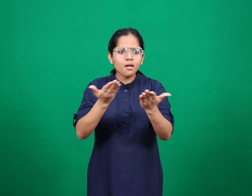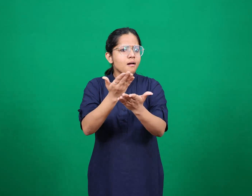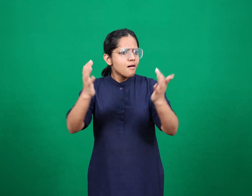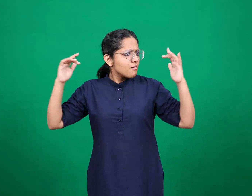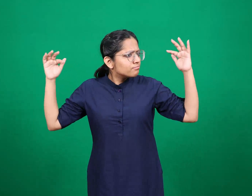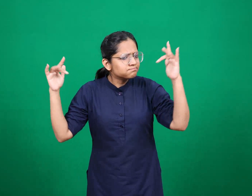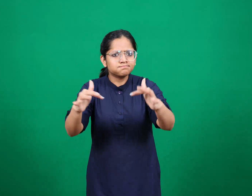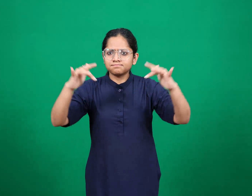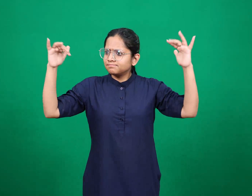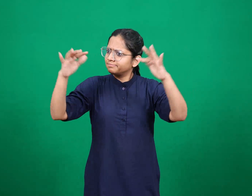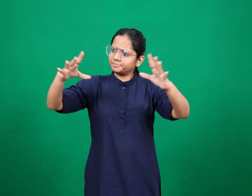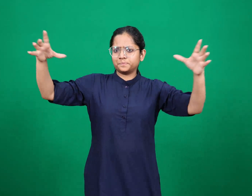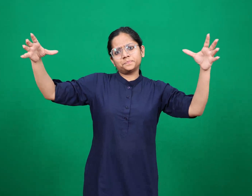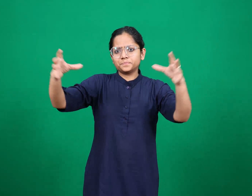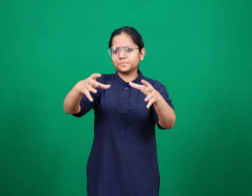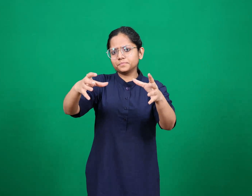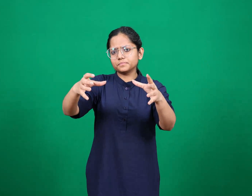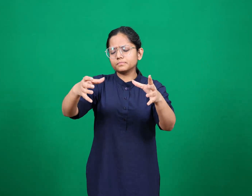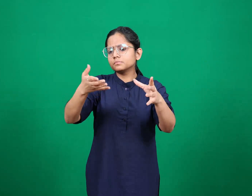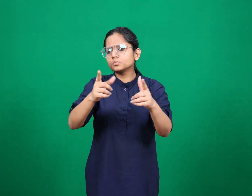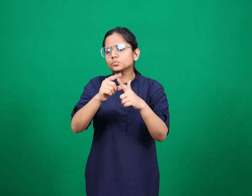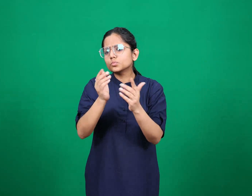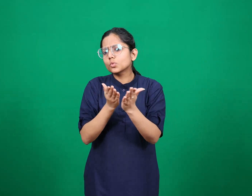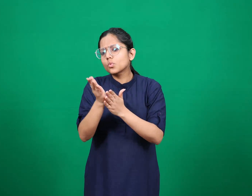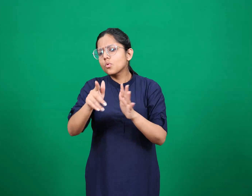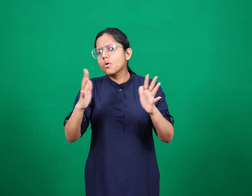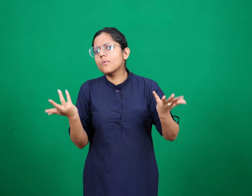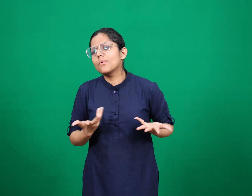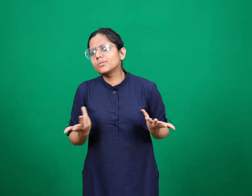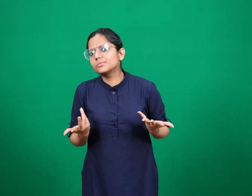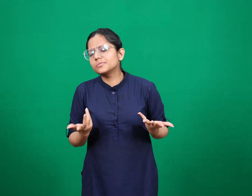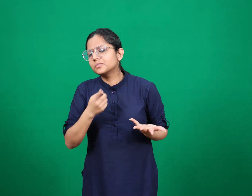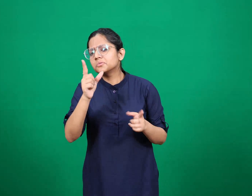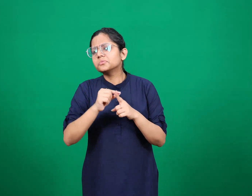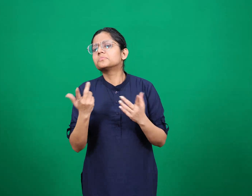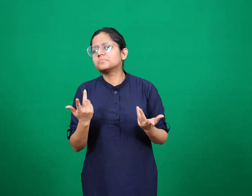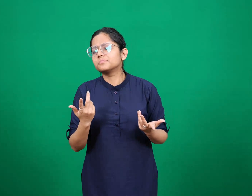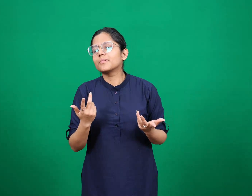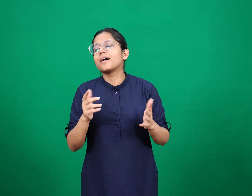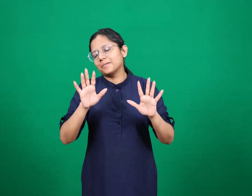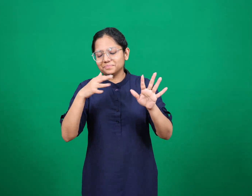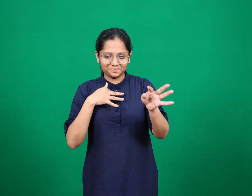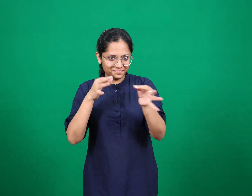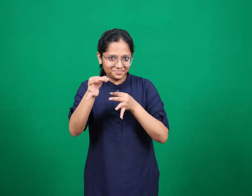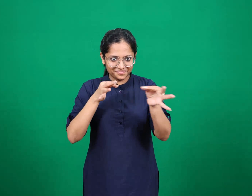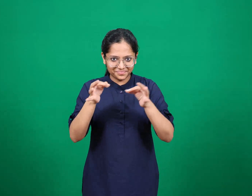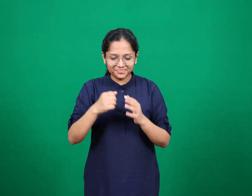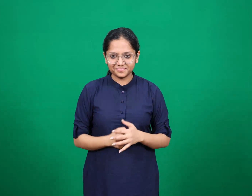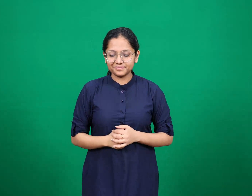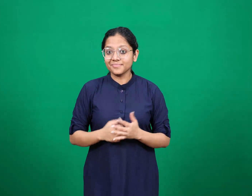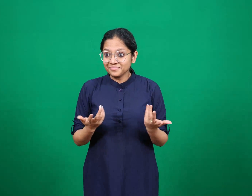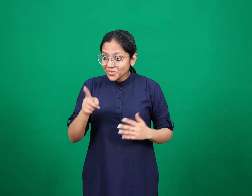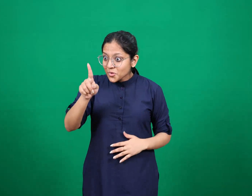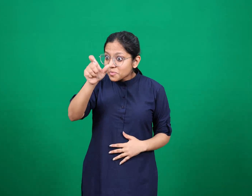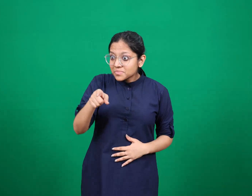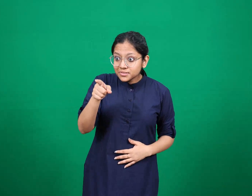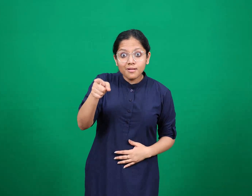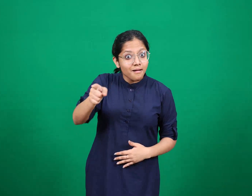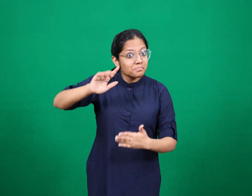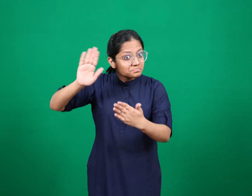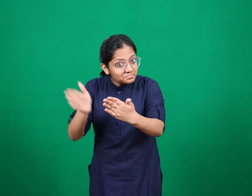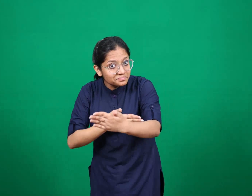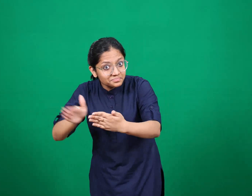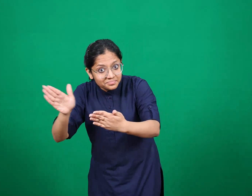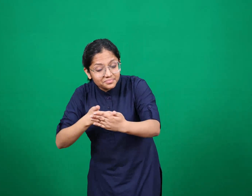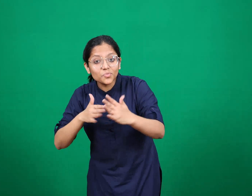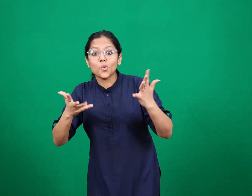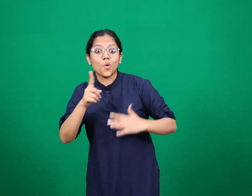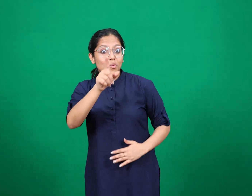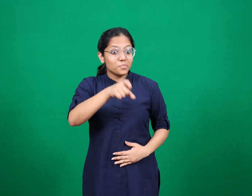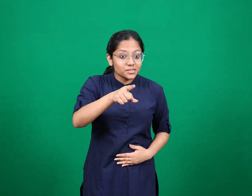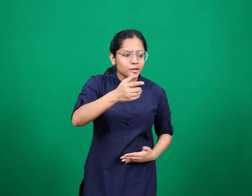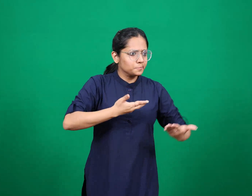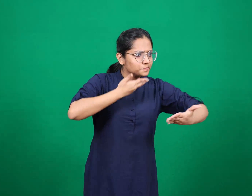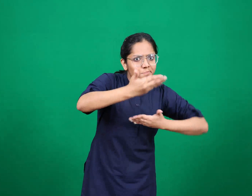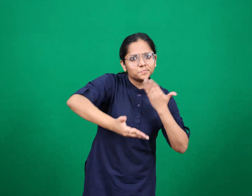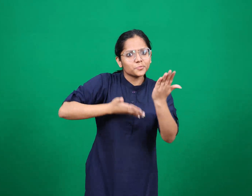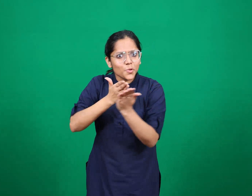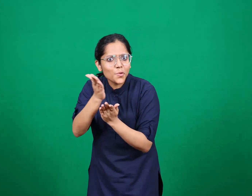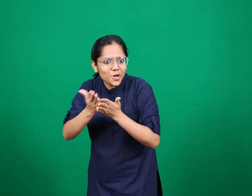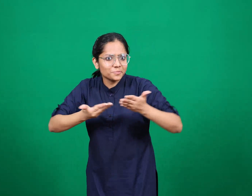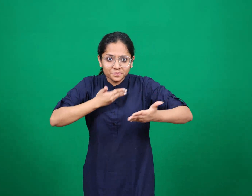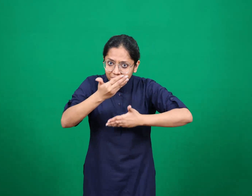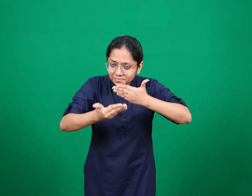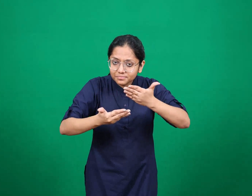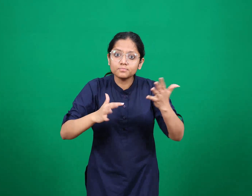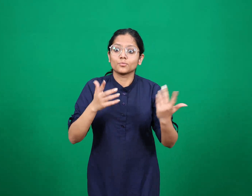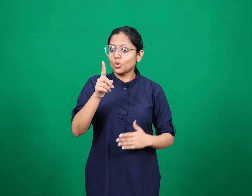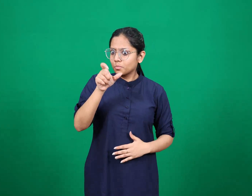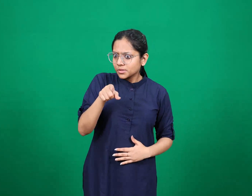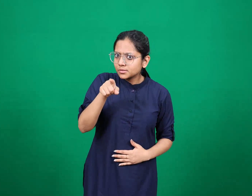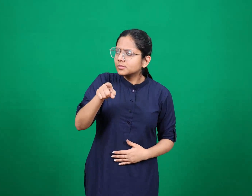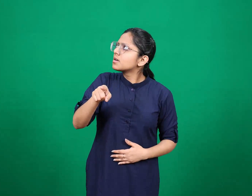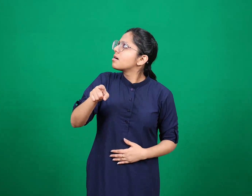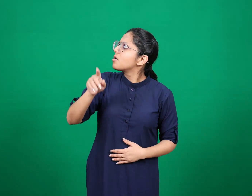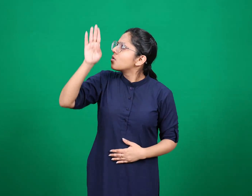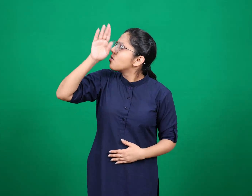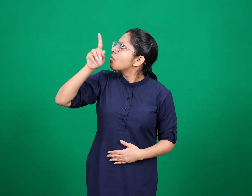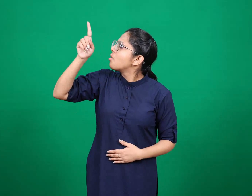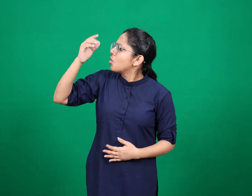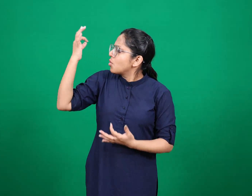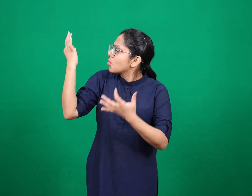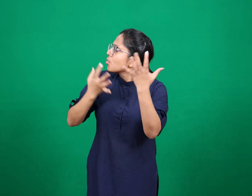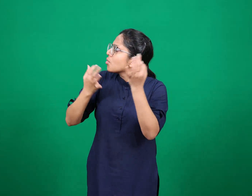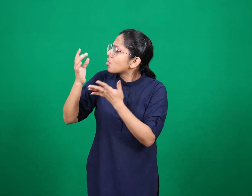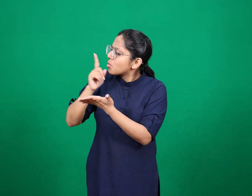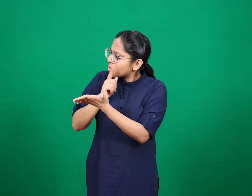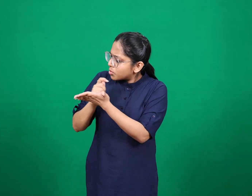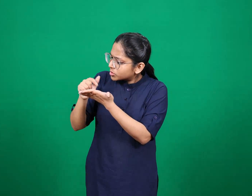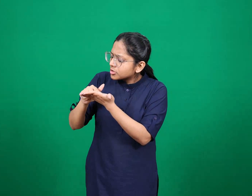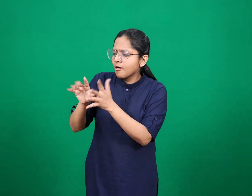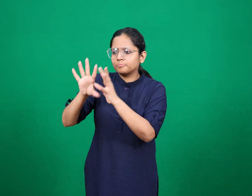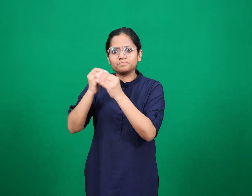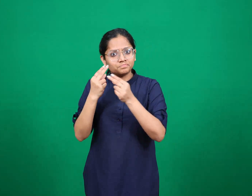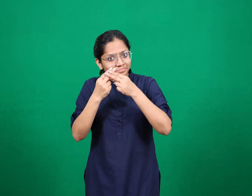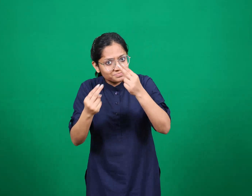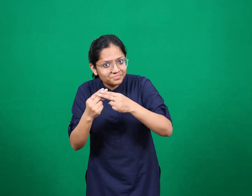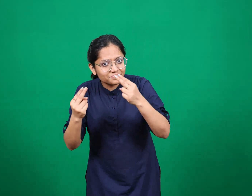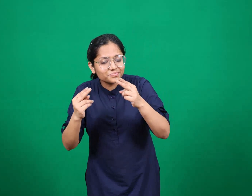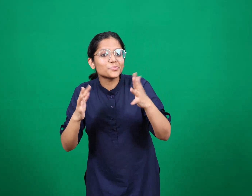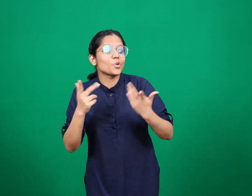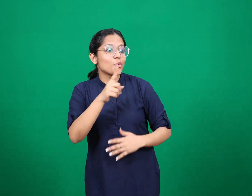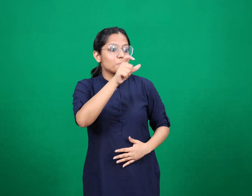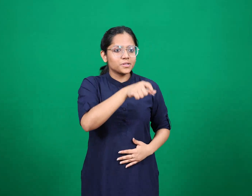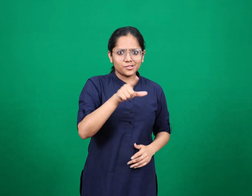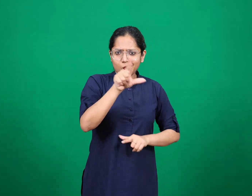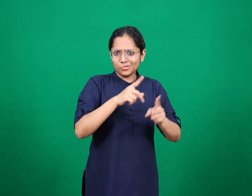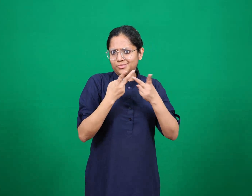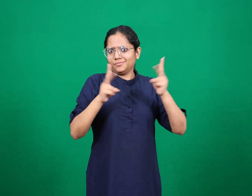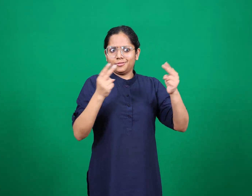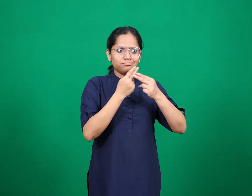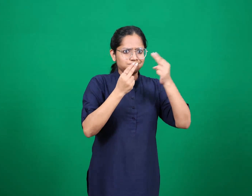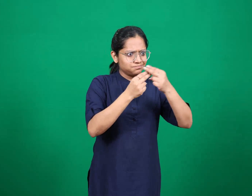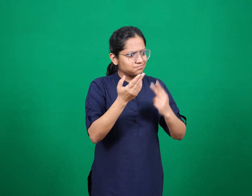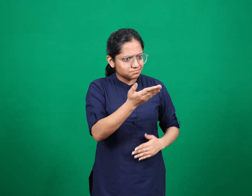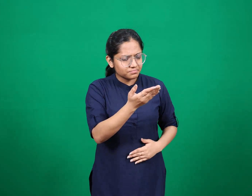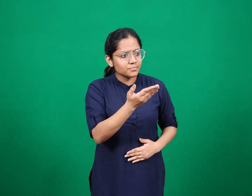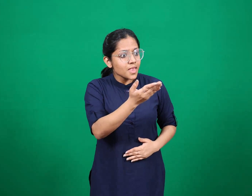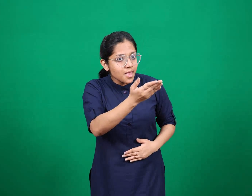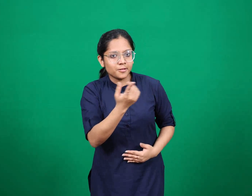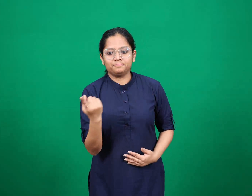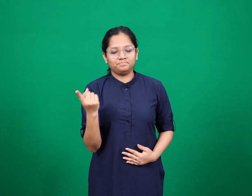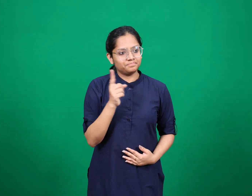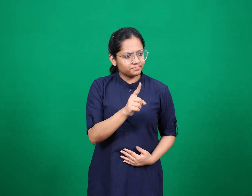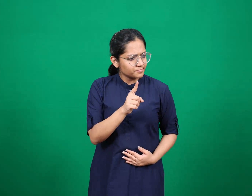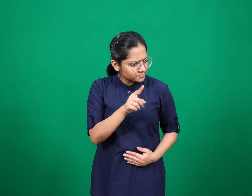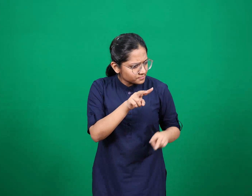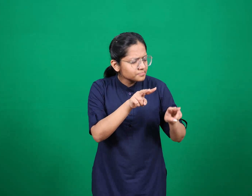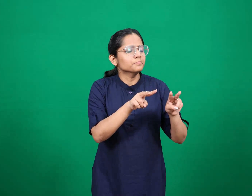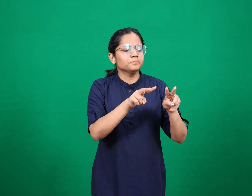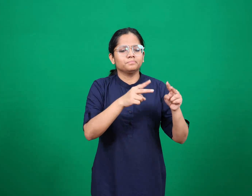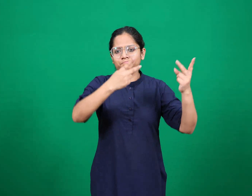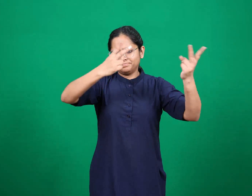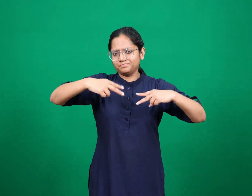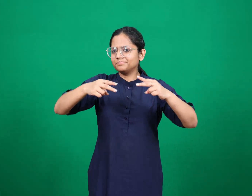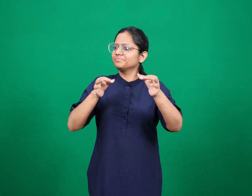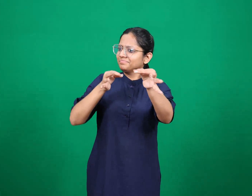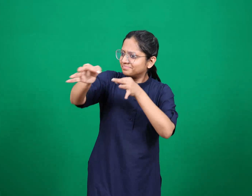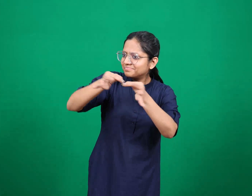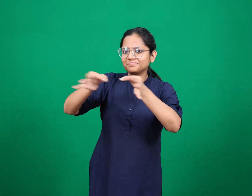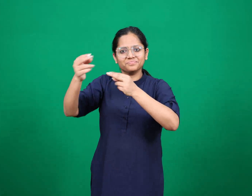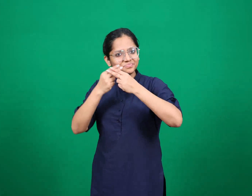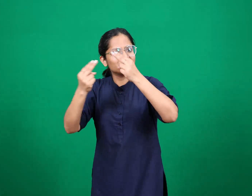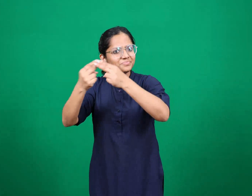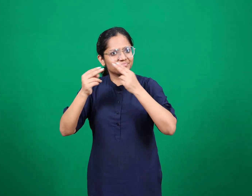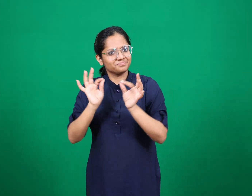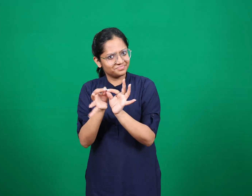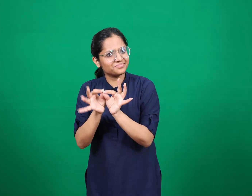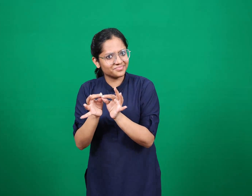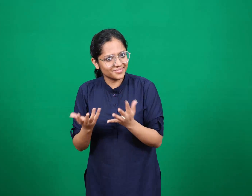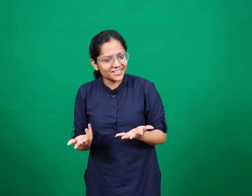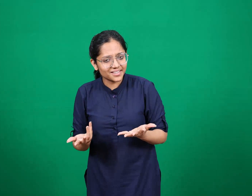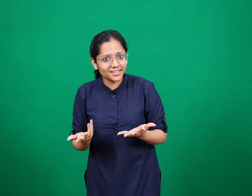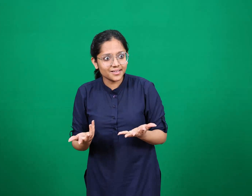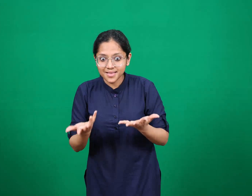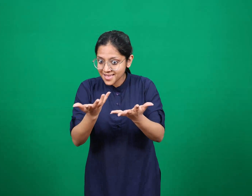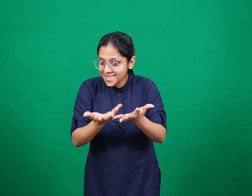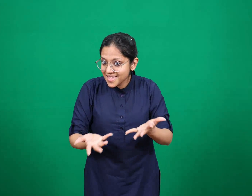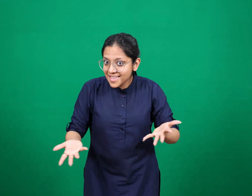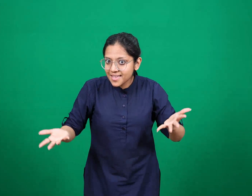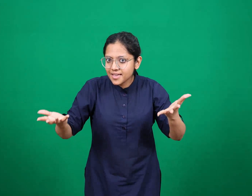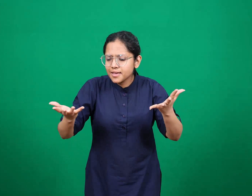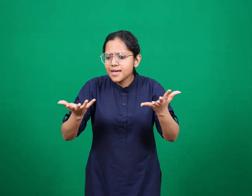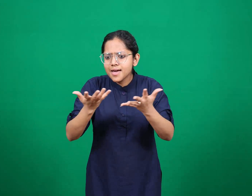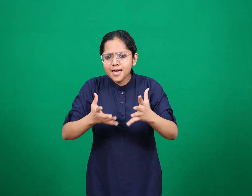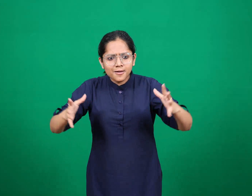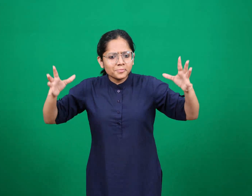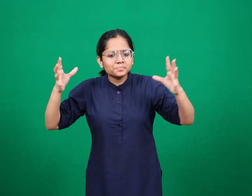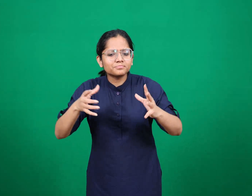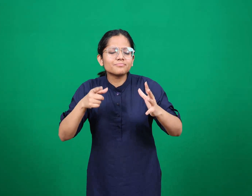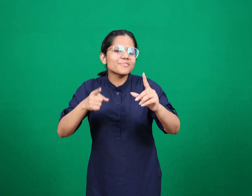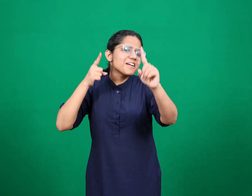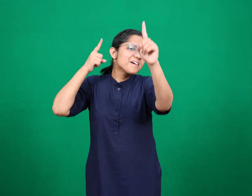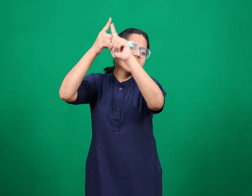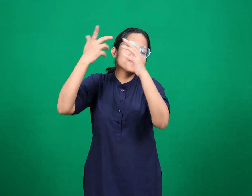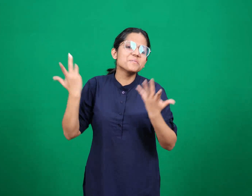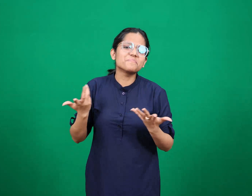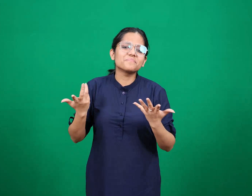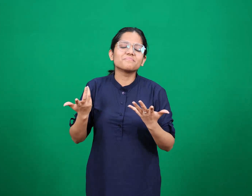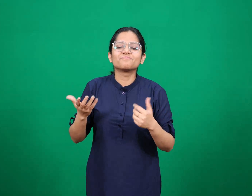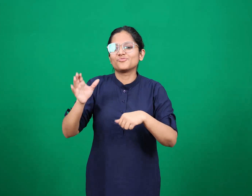When you come together, everyone has a psalm or a teaching, a revelation, a tongue, or an interpretation.